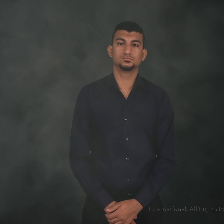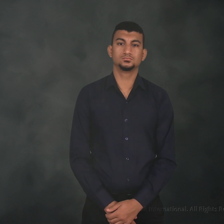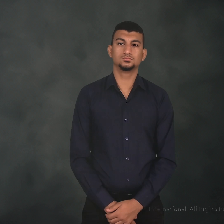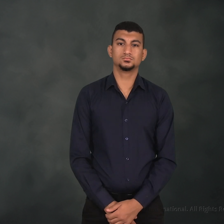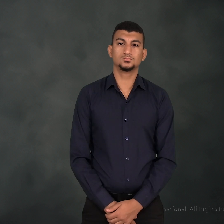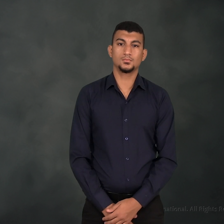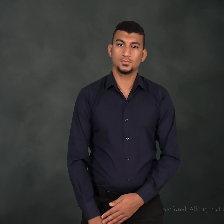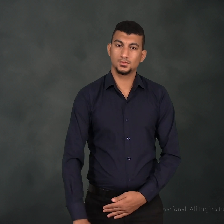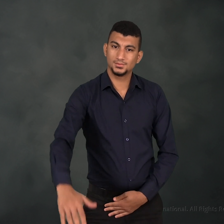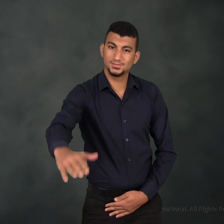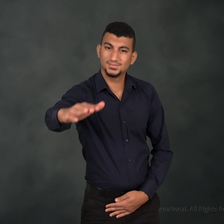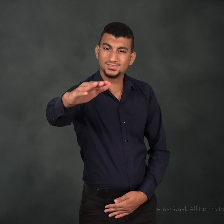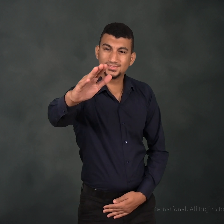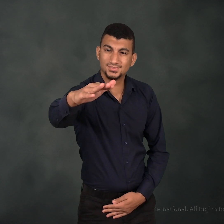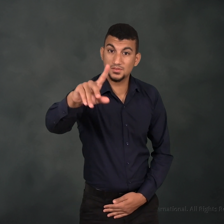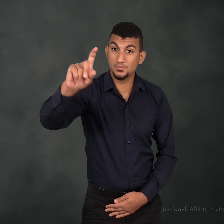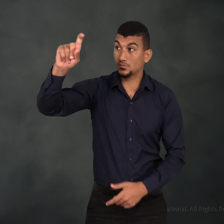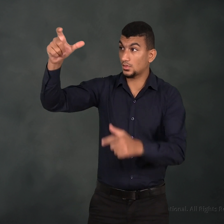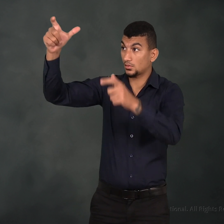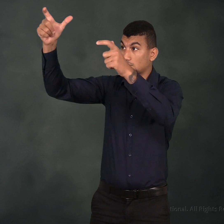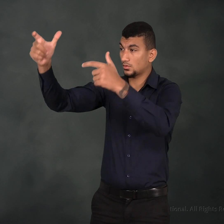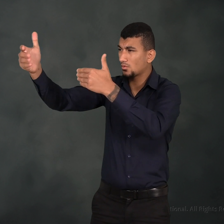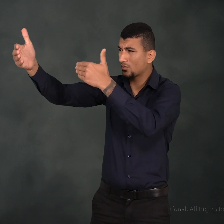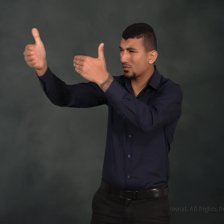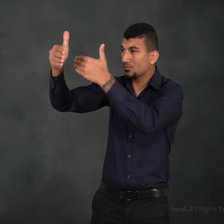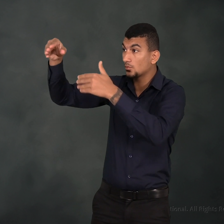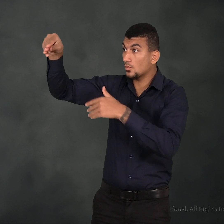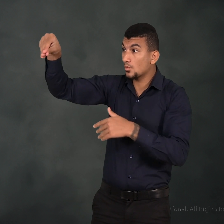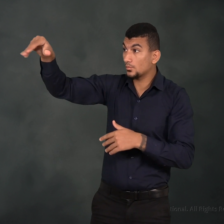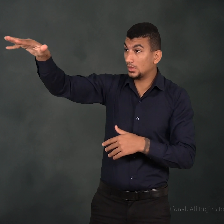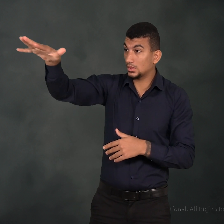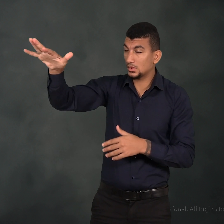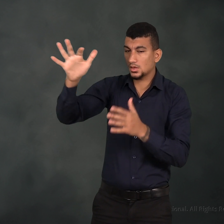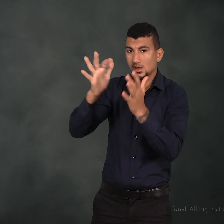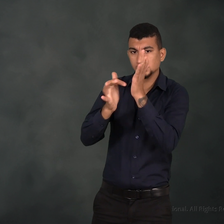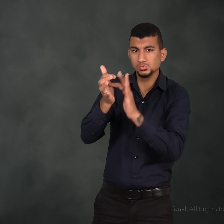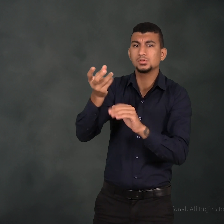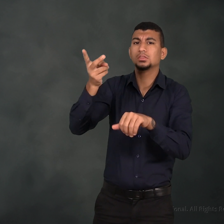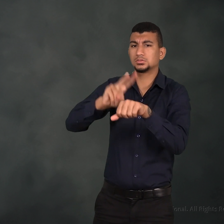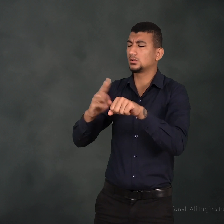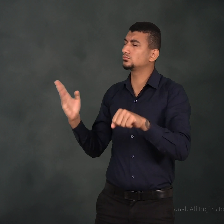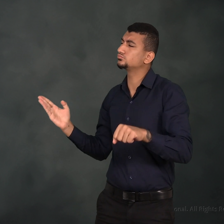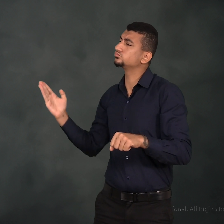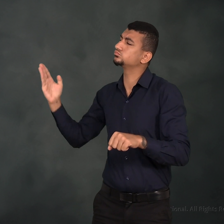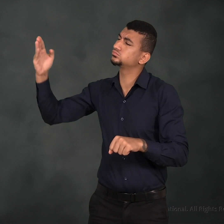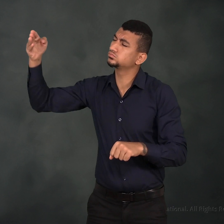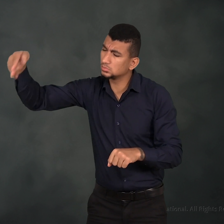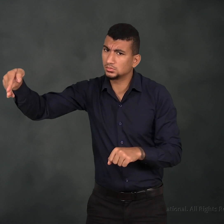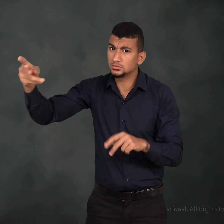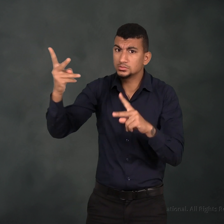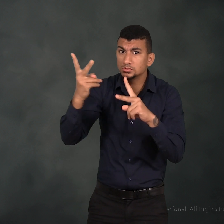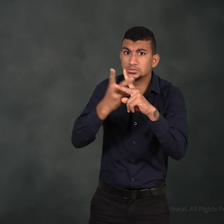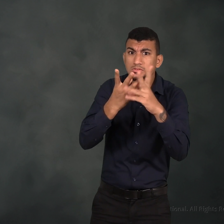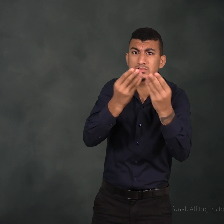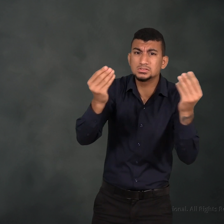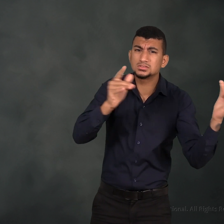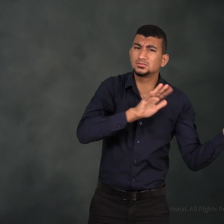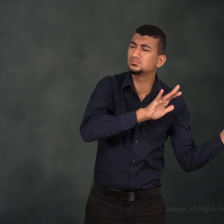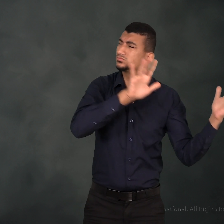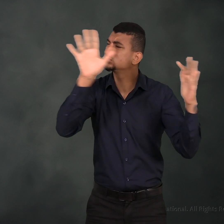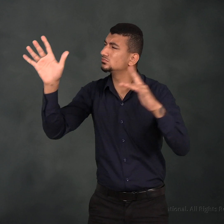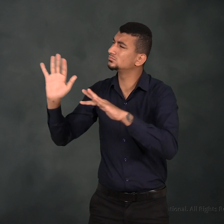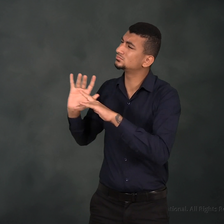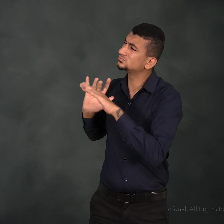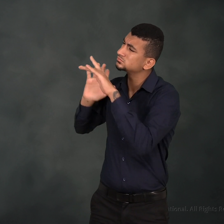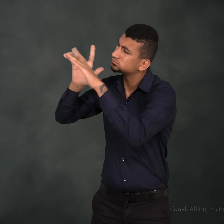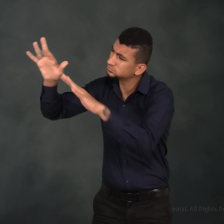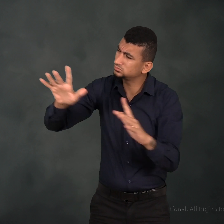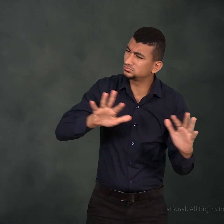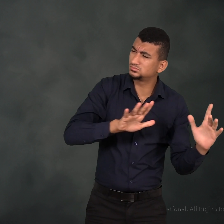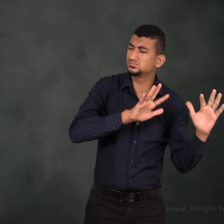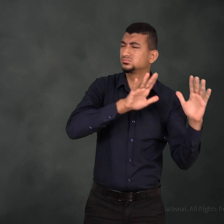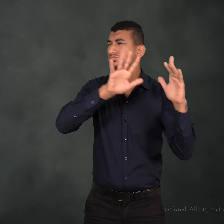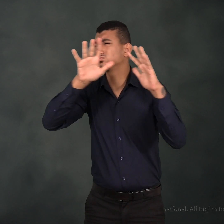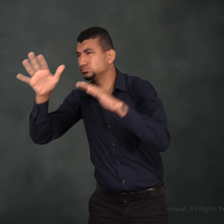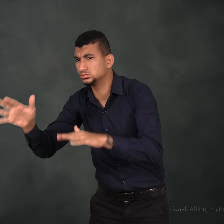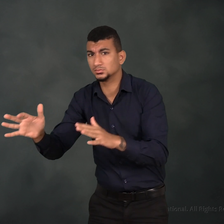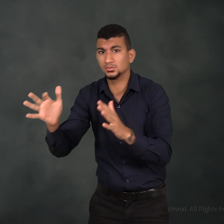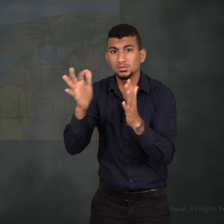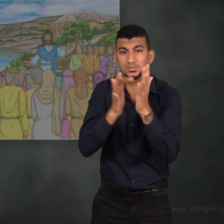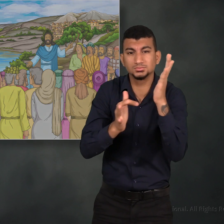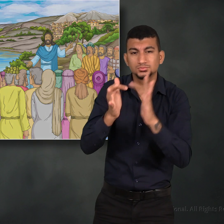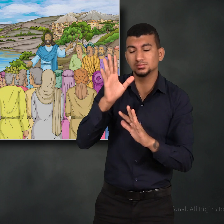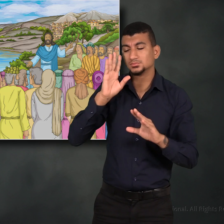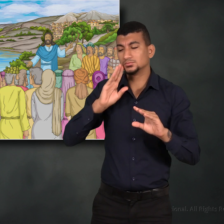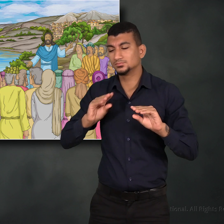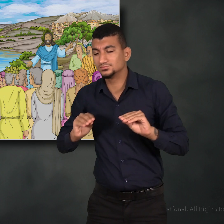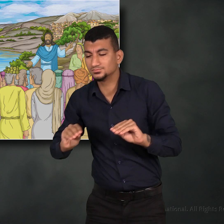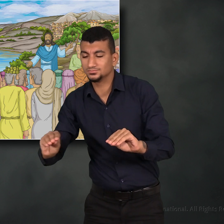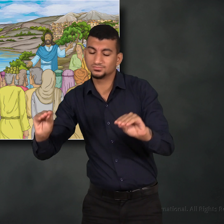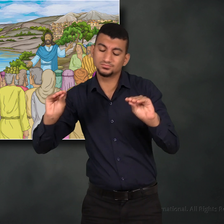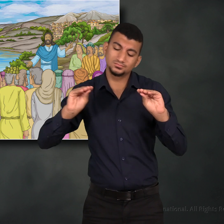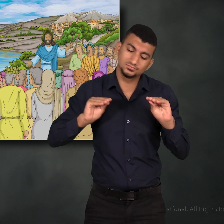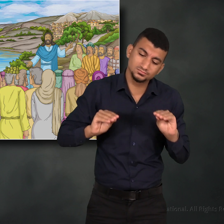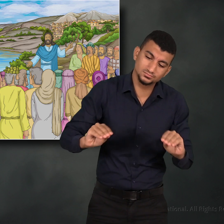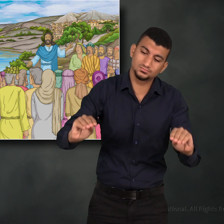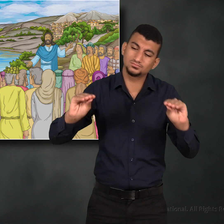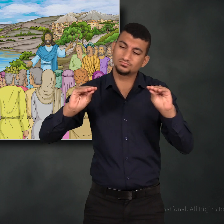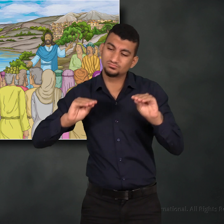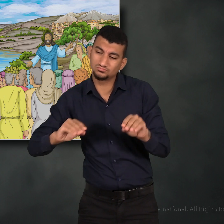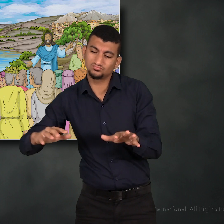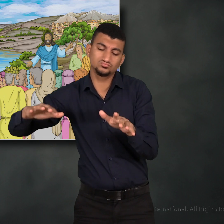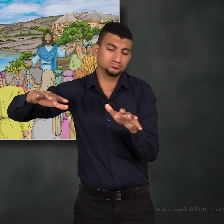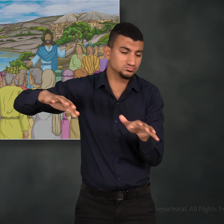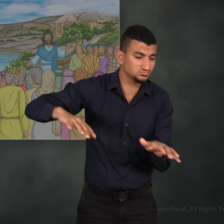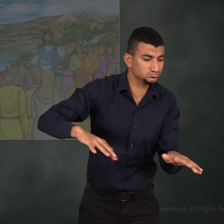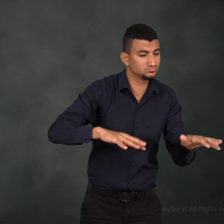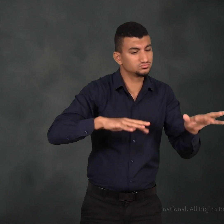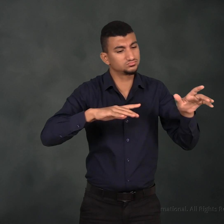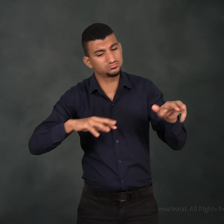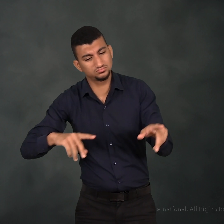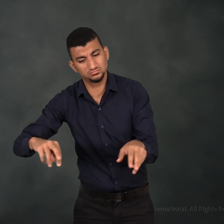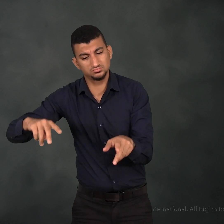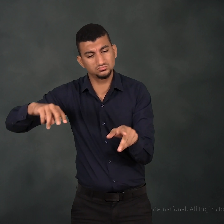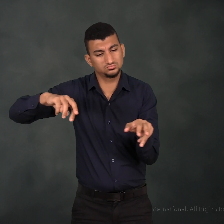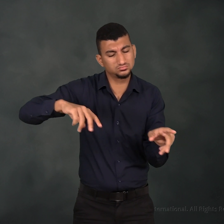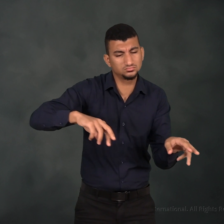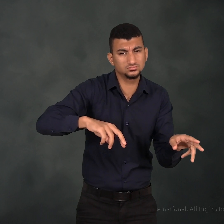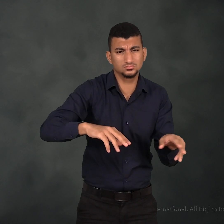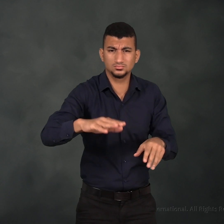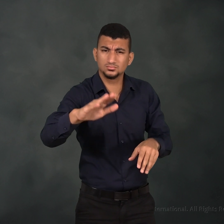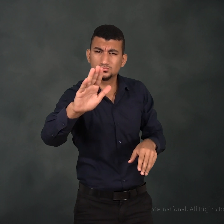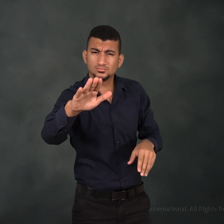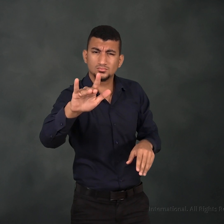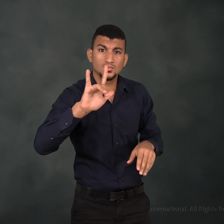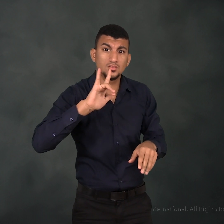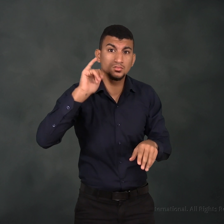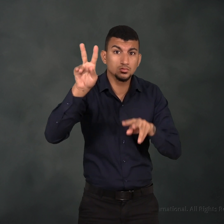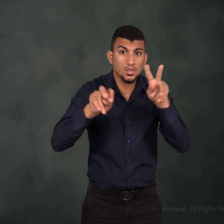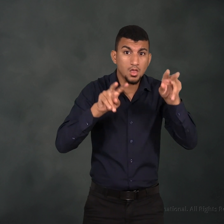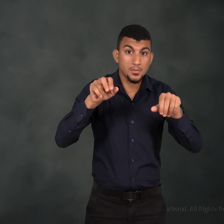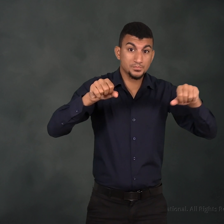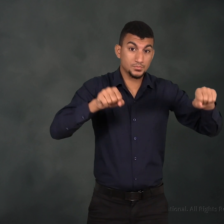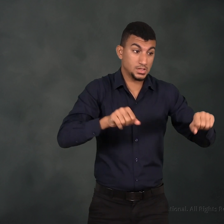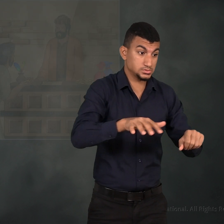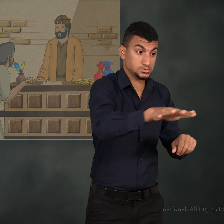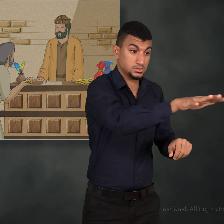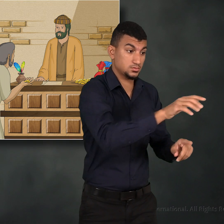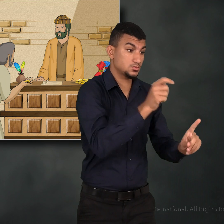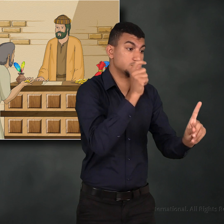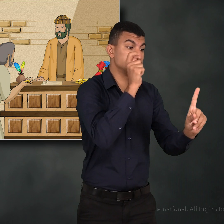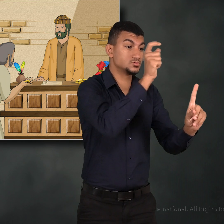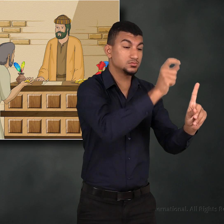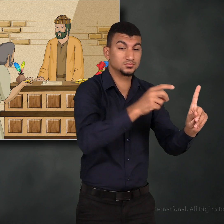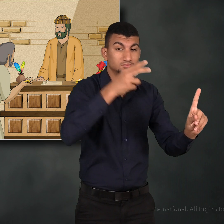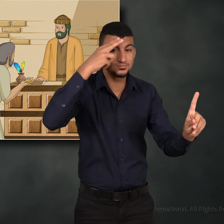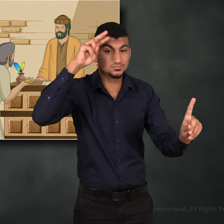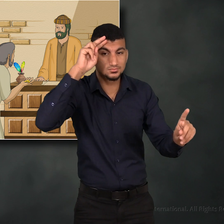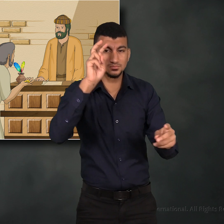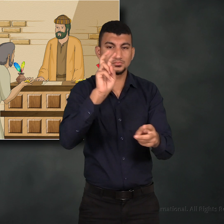Once again Jesus went out beside the sea. All the people came to Him, and He taught them there.